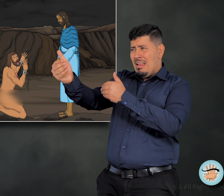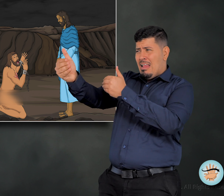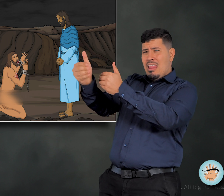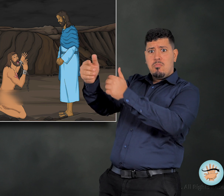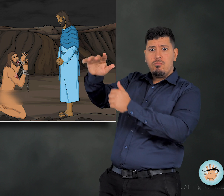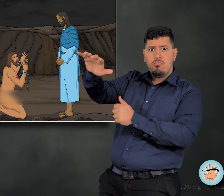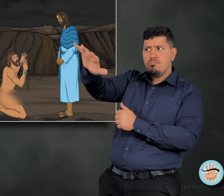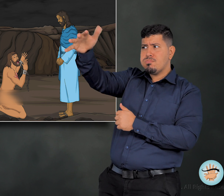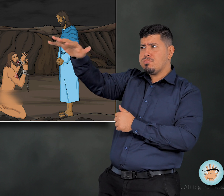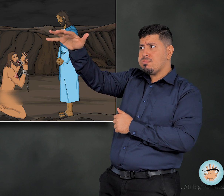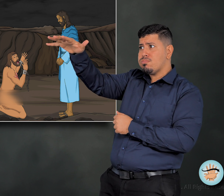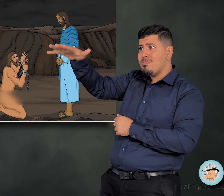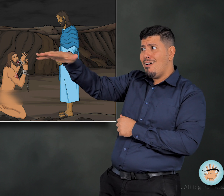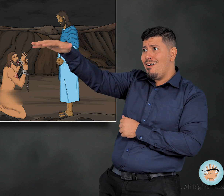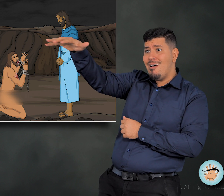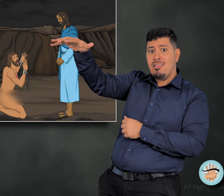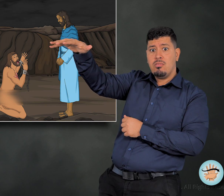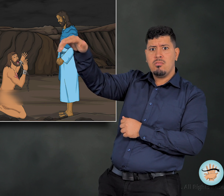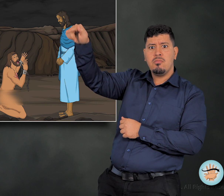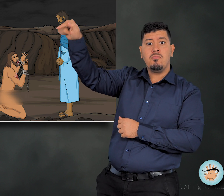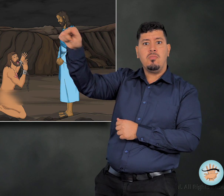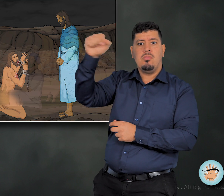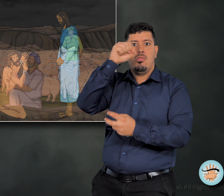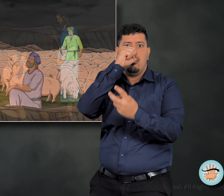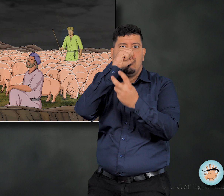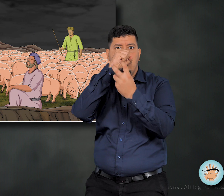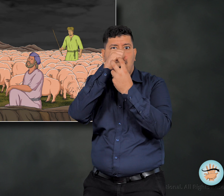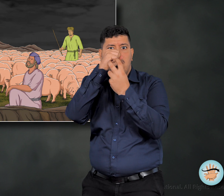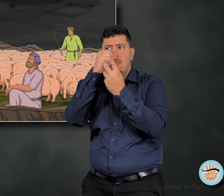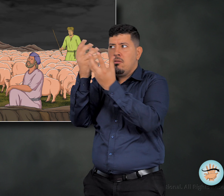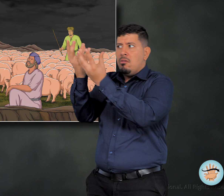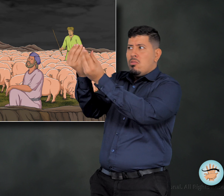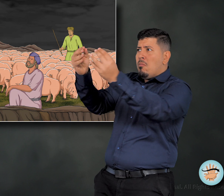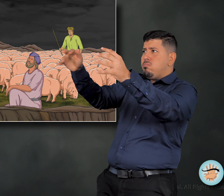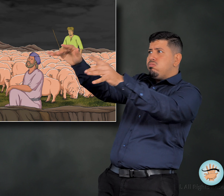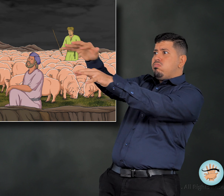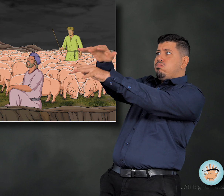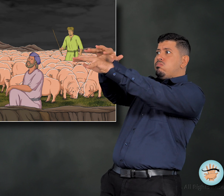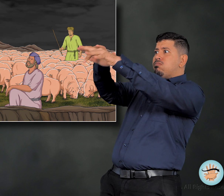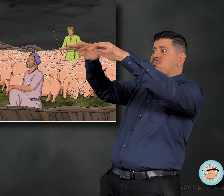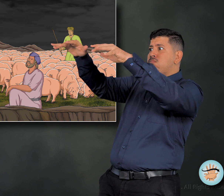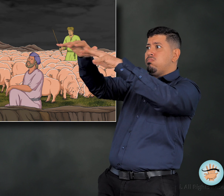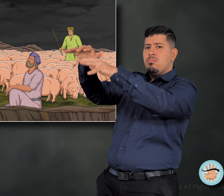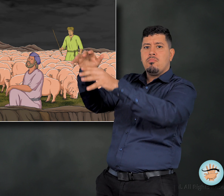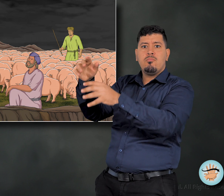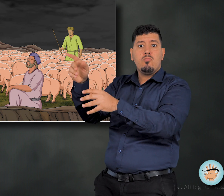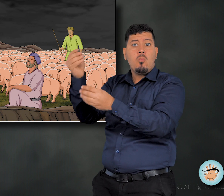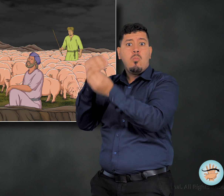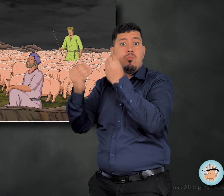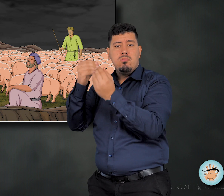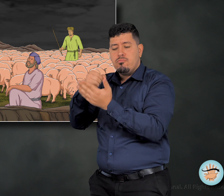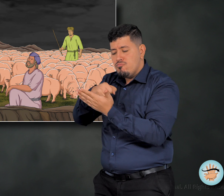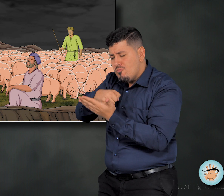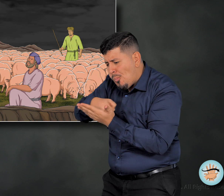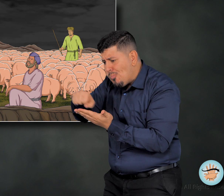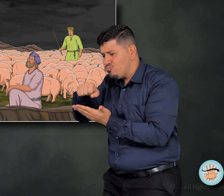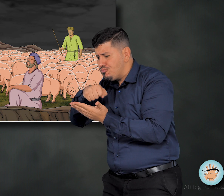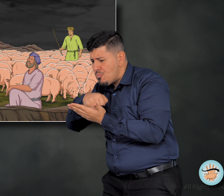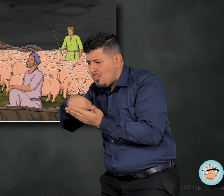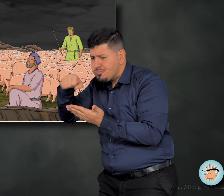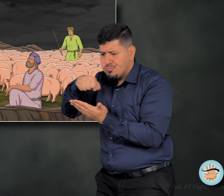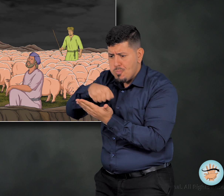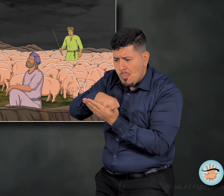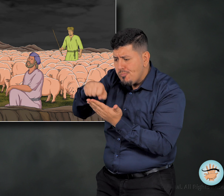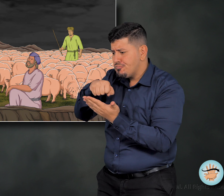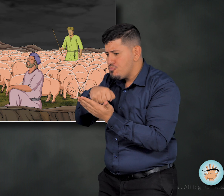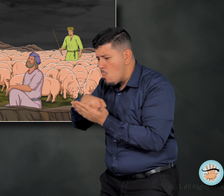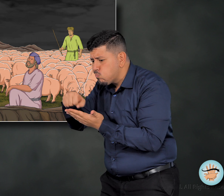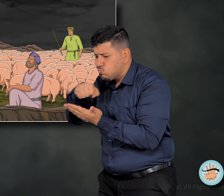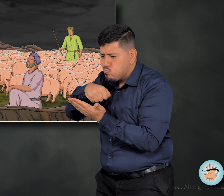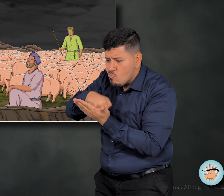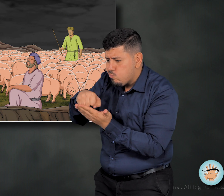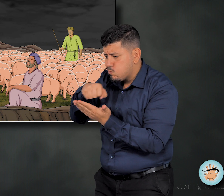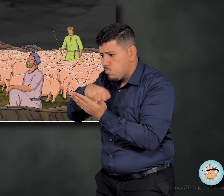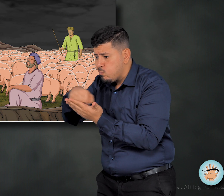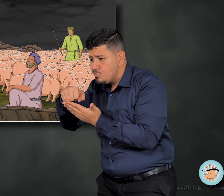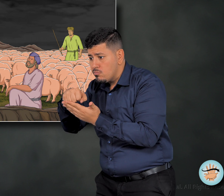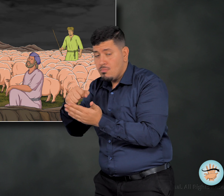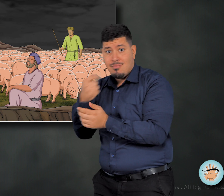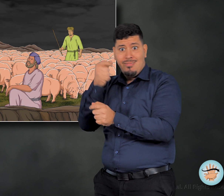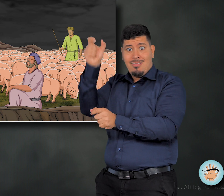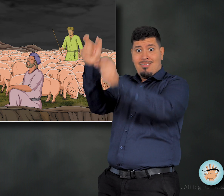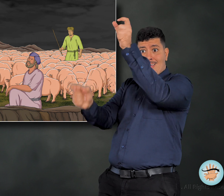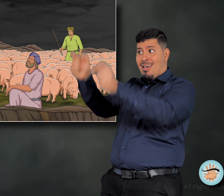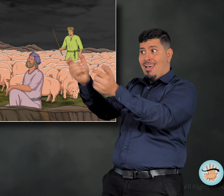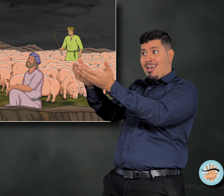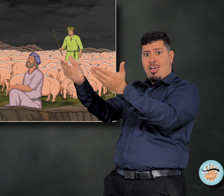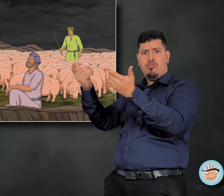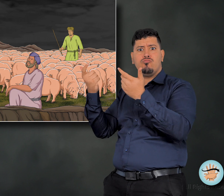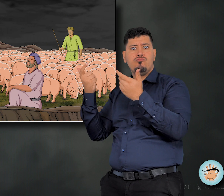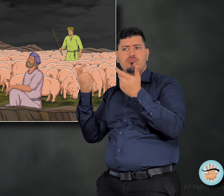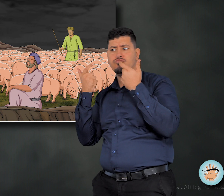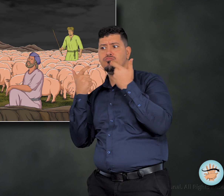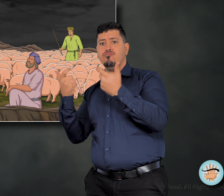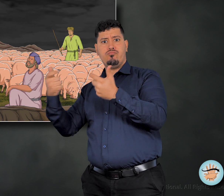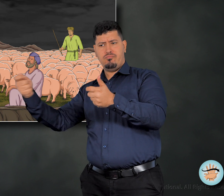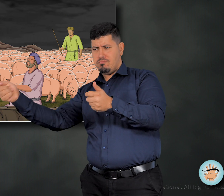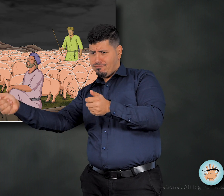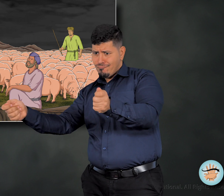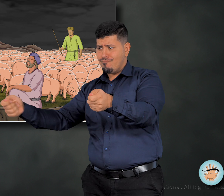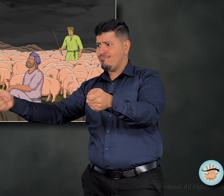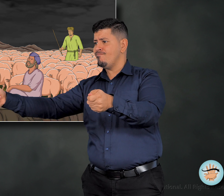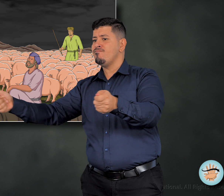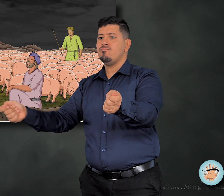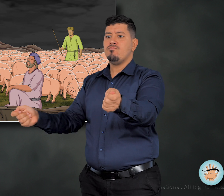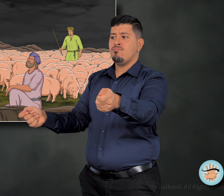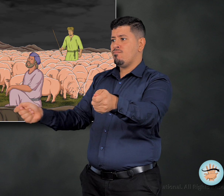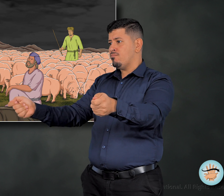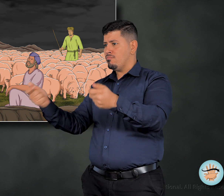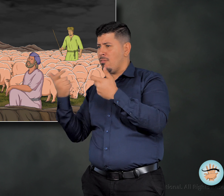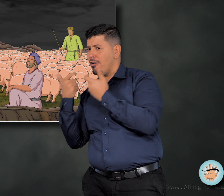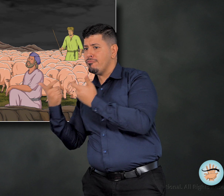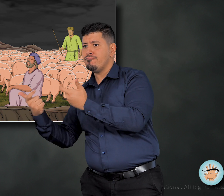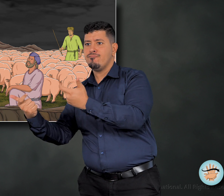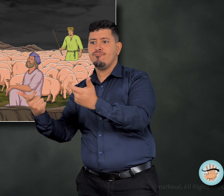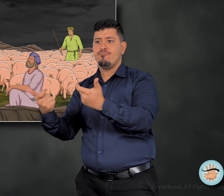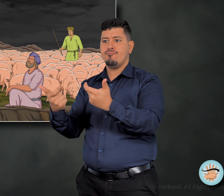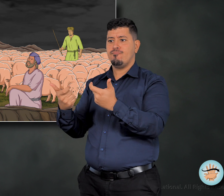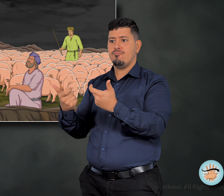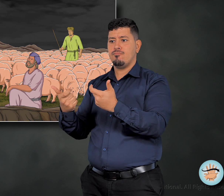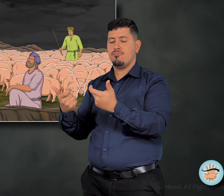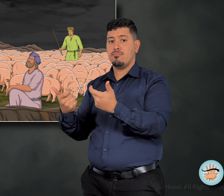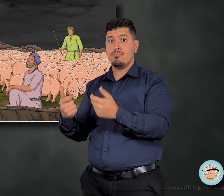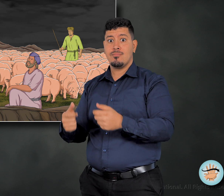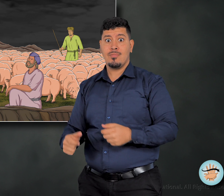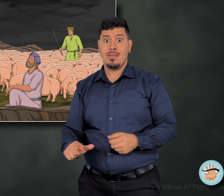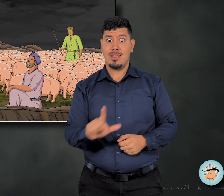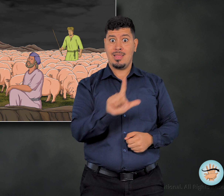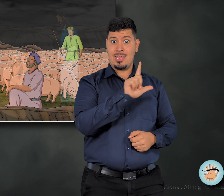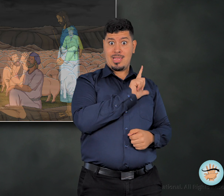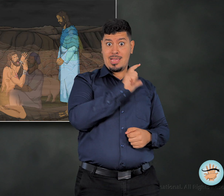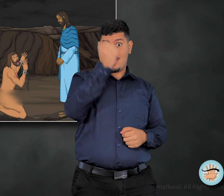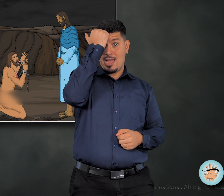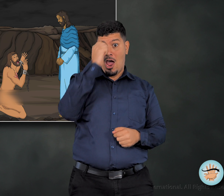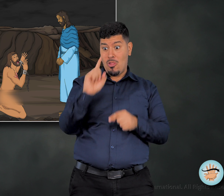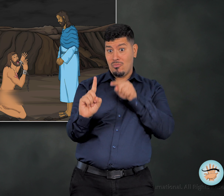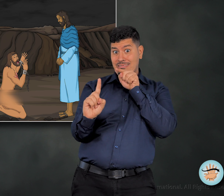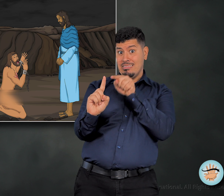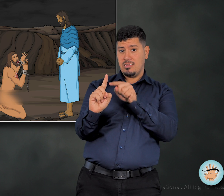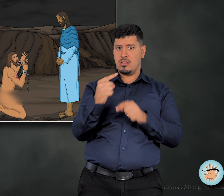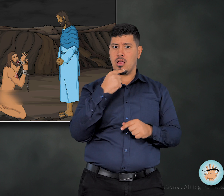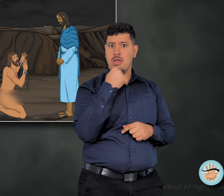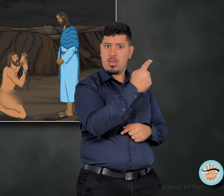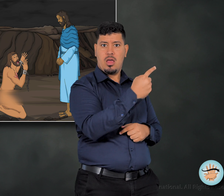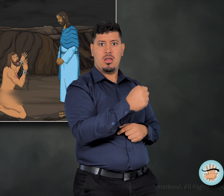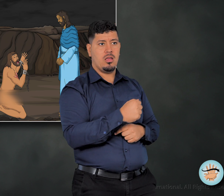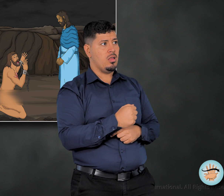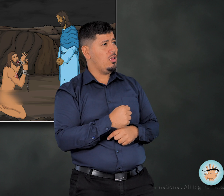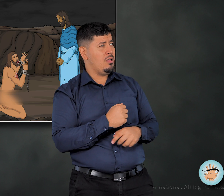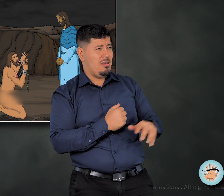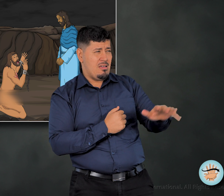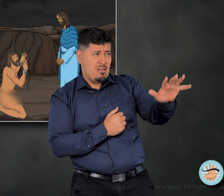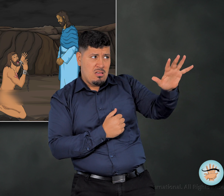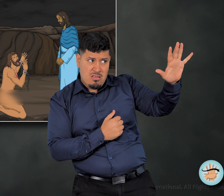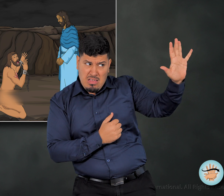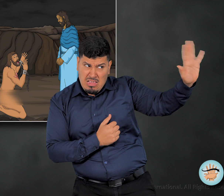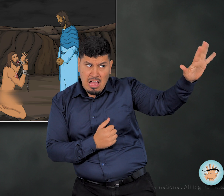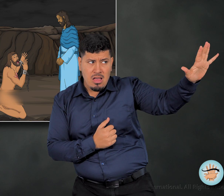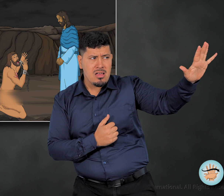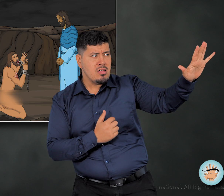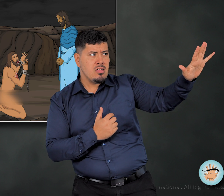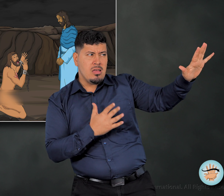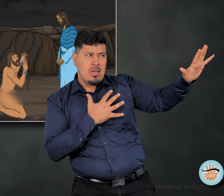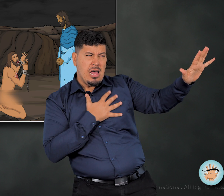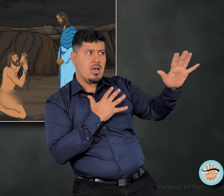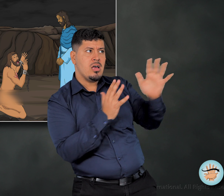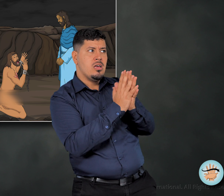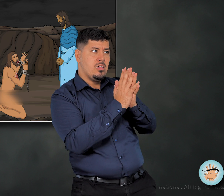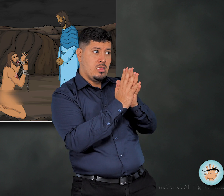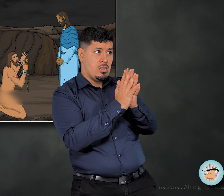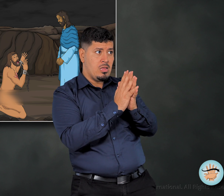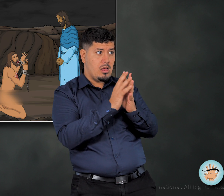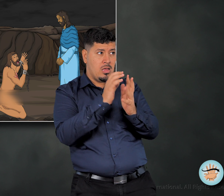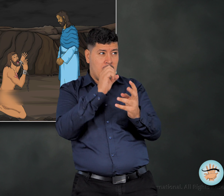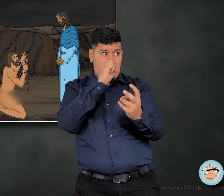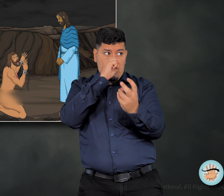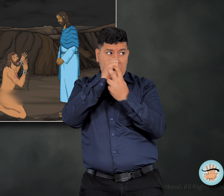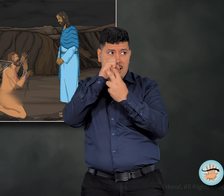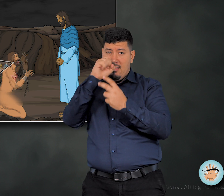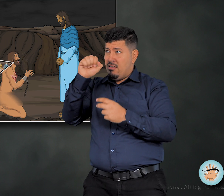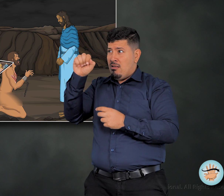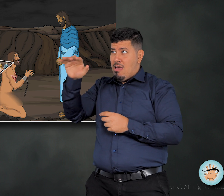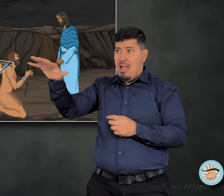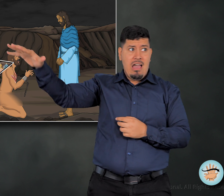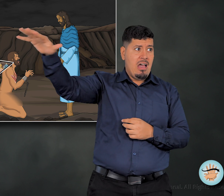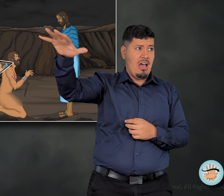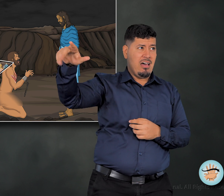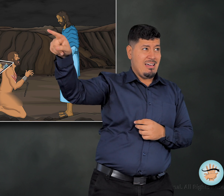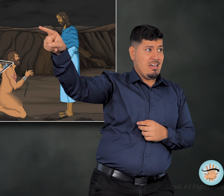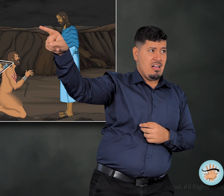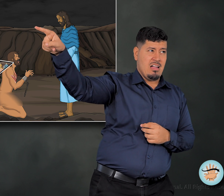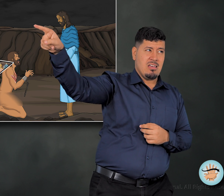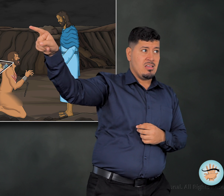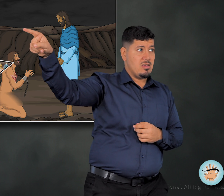There on the nearby hillside a large herd of pigs was feeding.